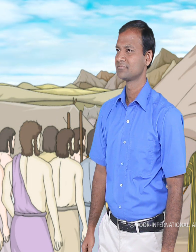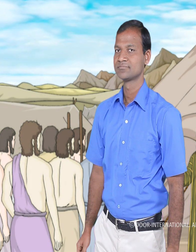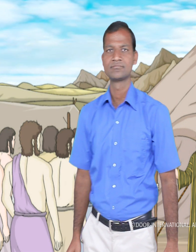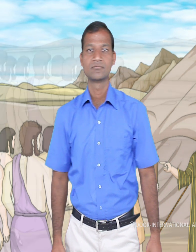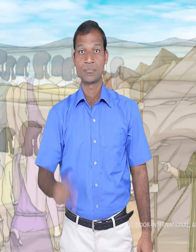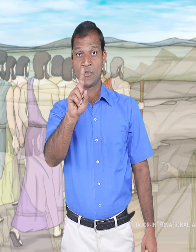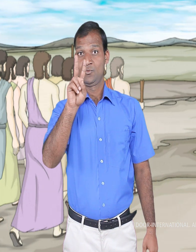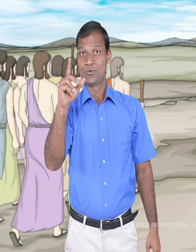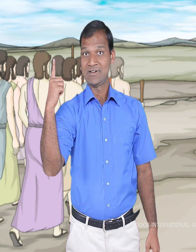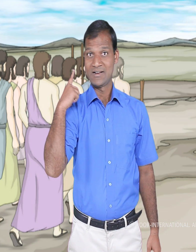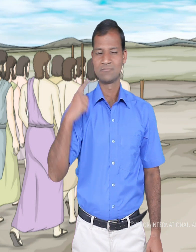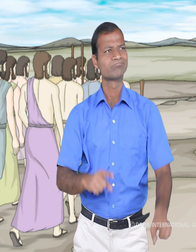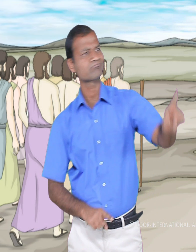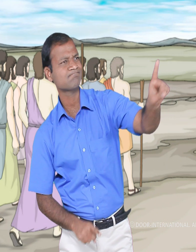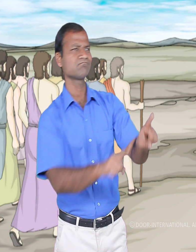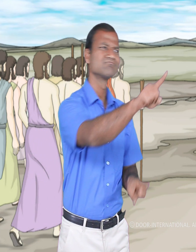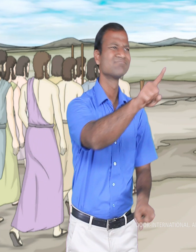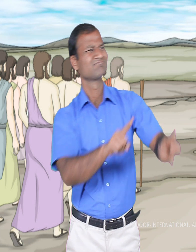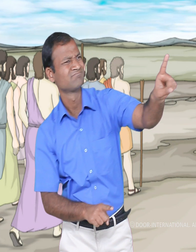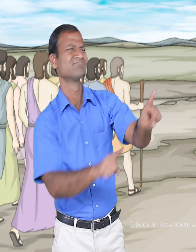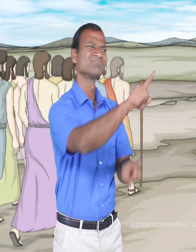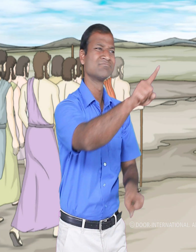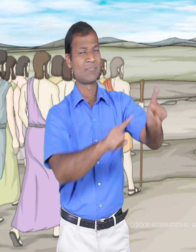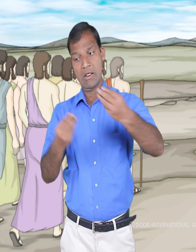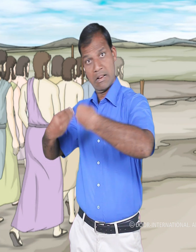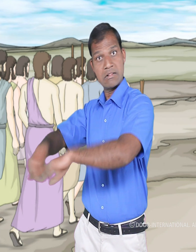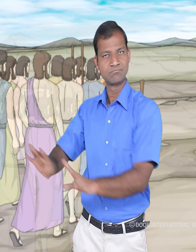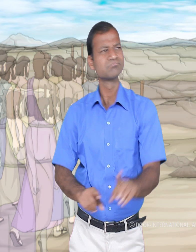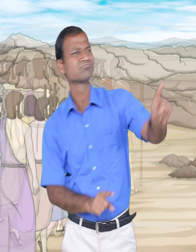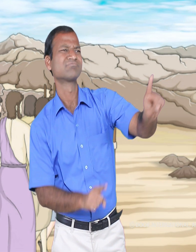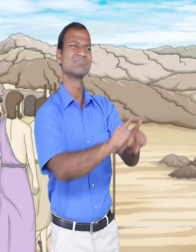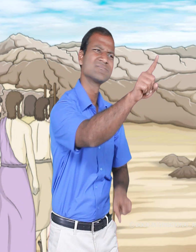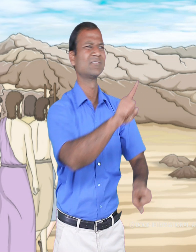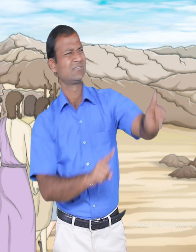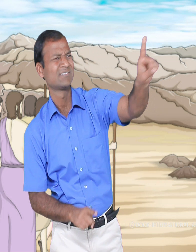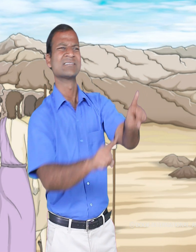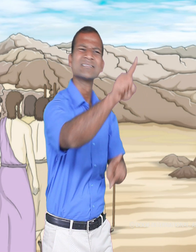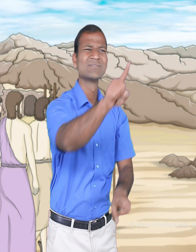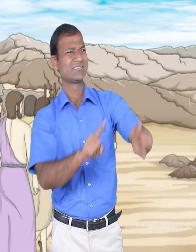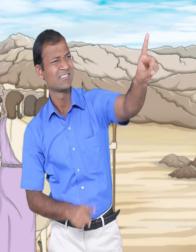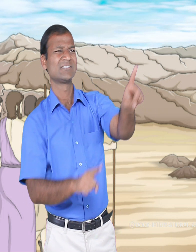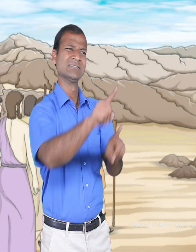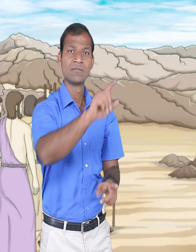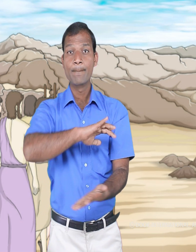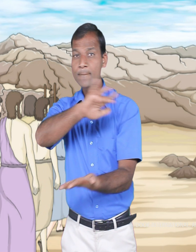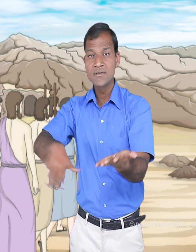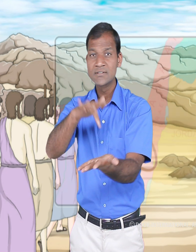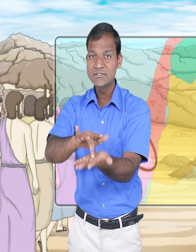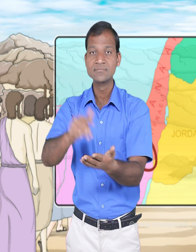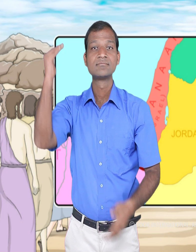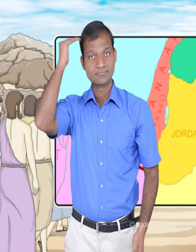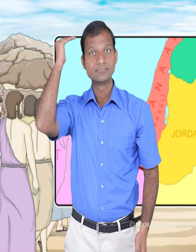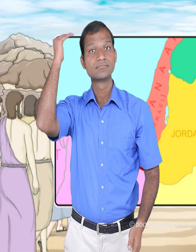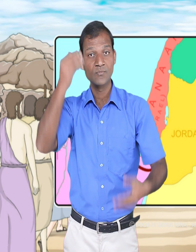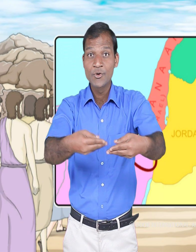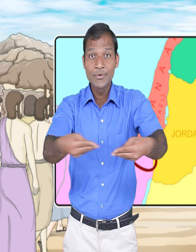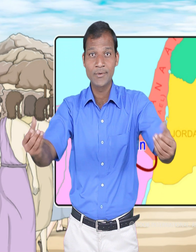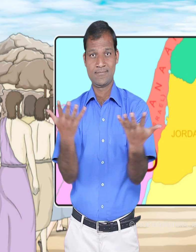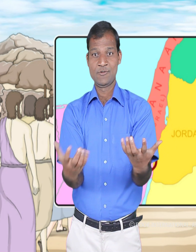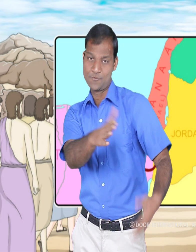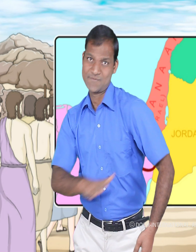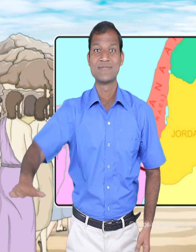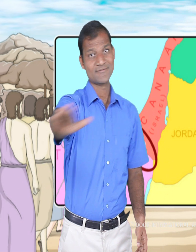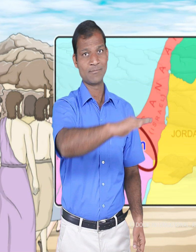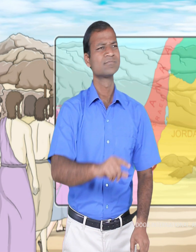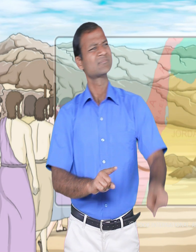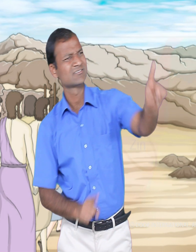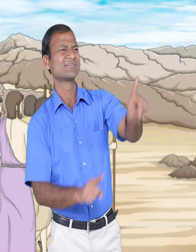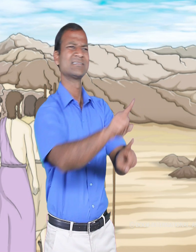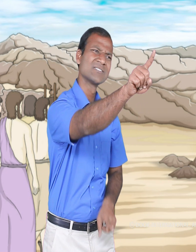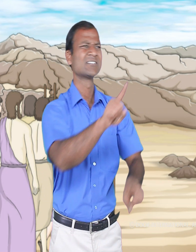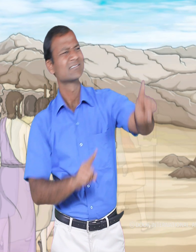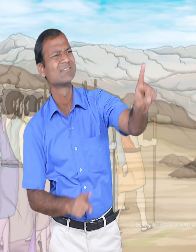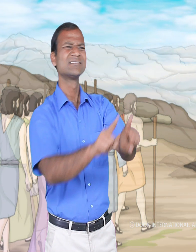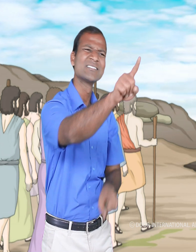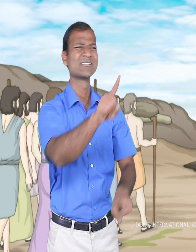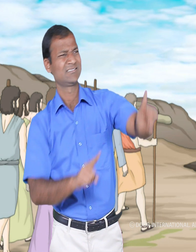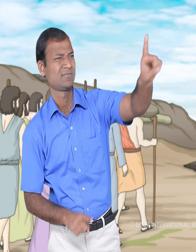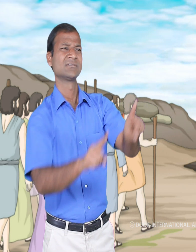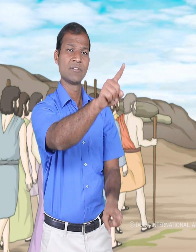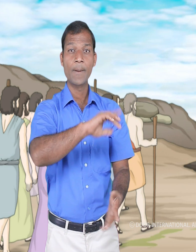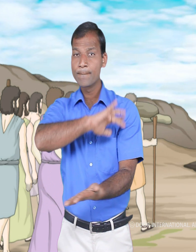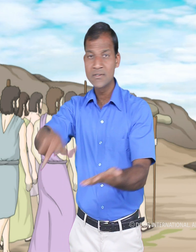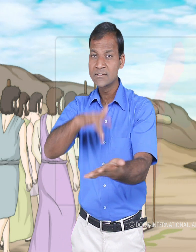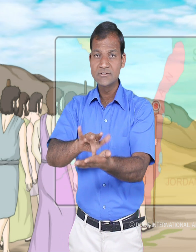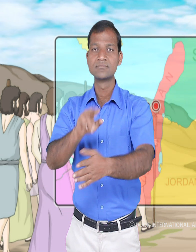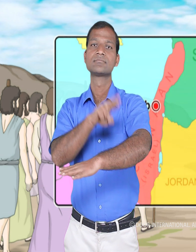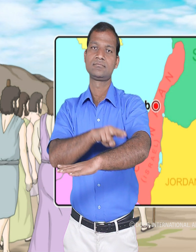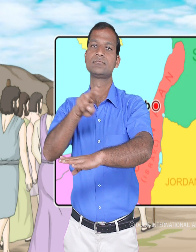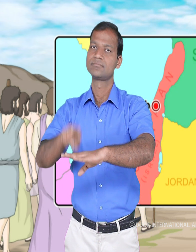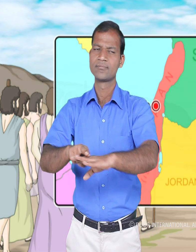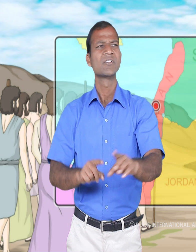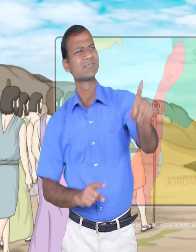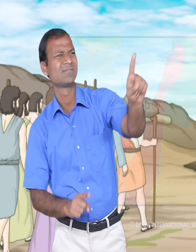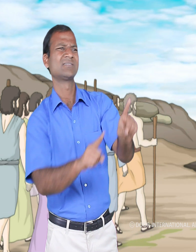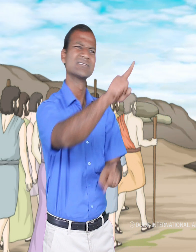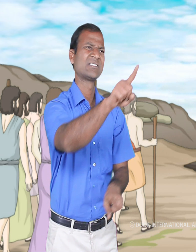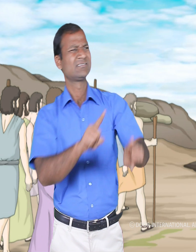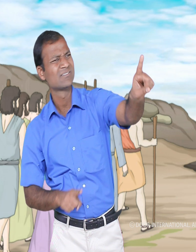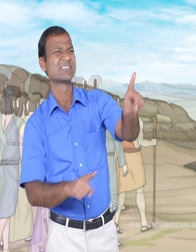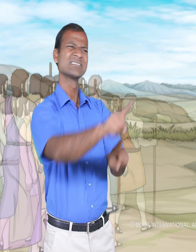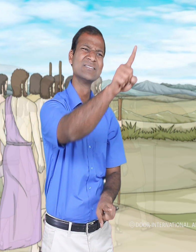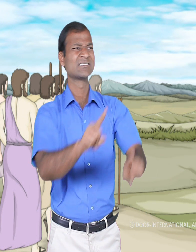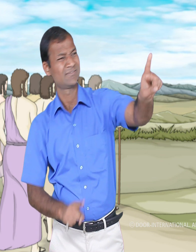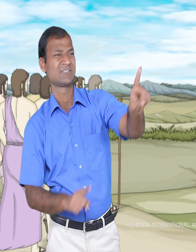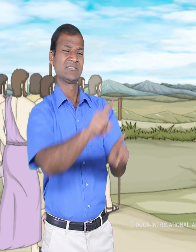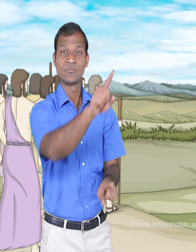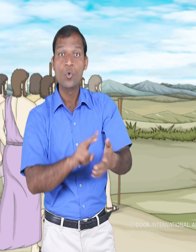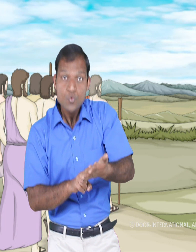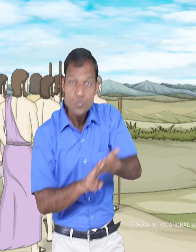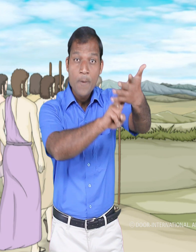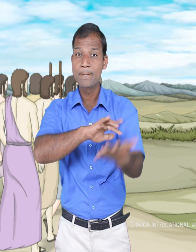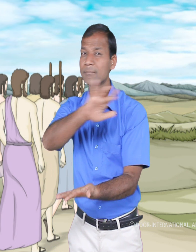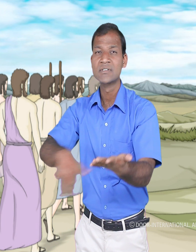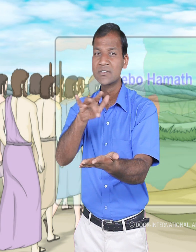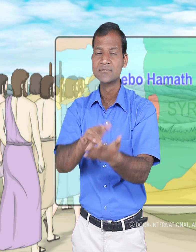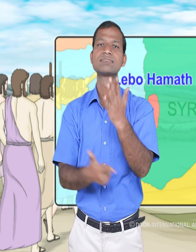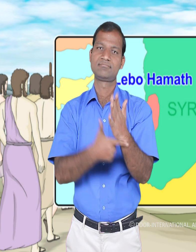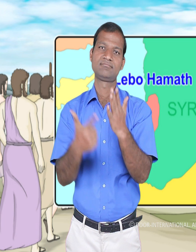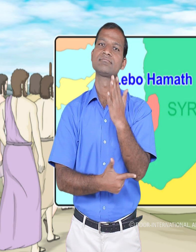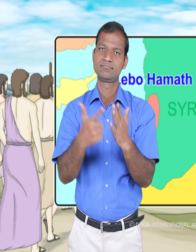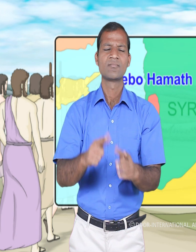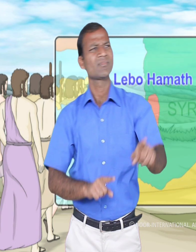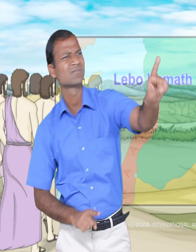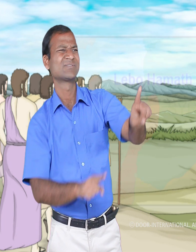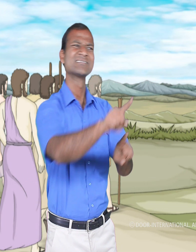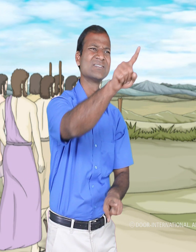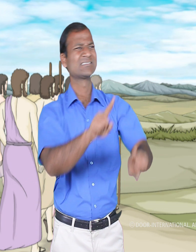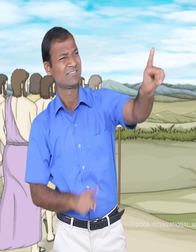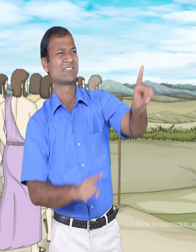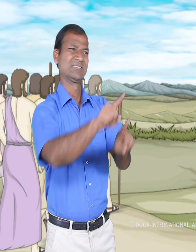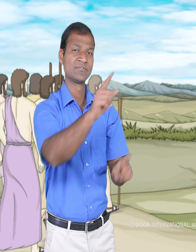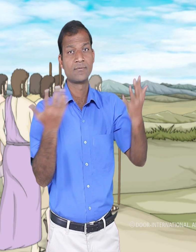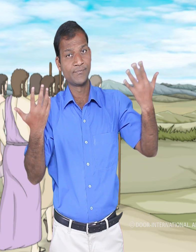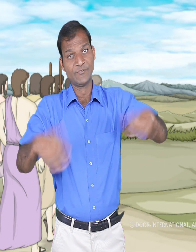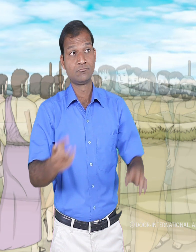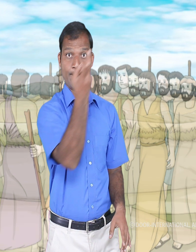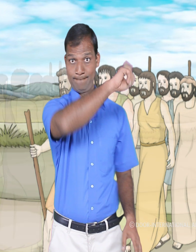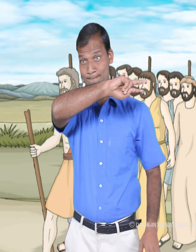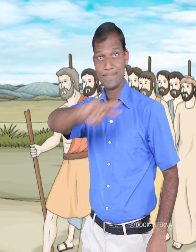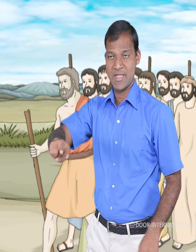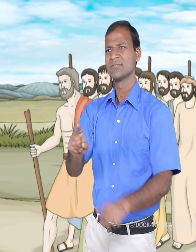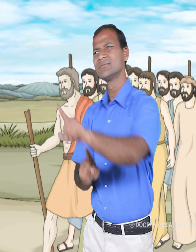(It was the season for the first ripe grapes.) So they went up and spied out the land from the Wilderness of Zin as far as Rehob, toward Lebo-hamath.